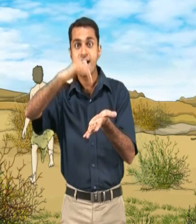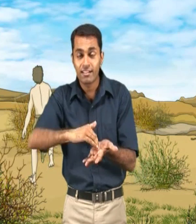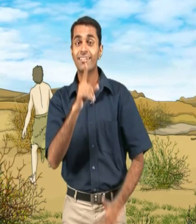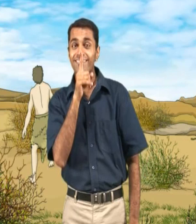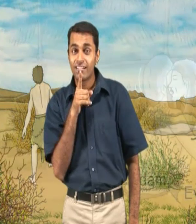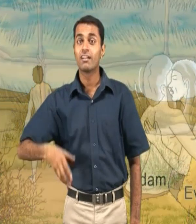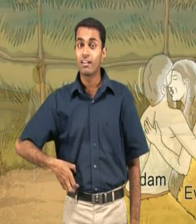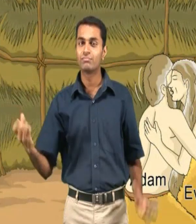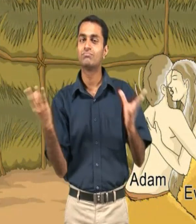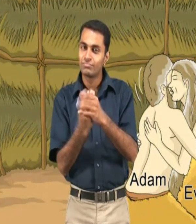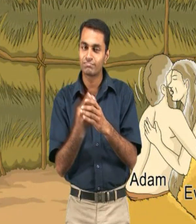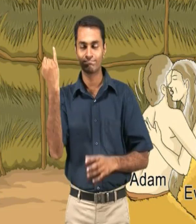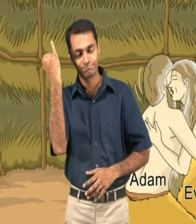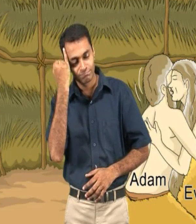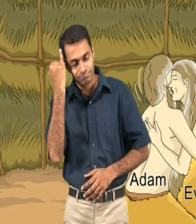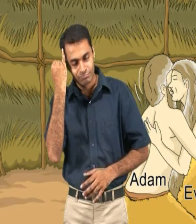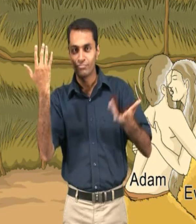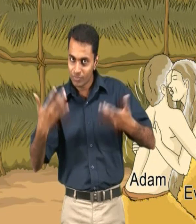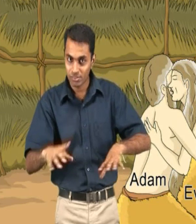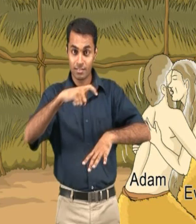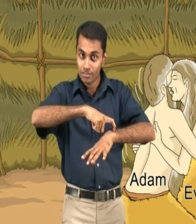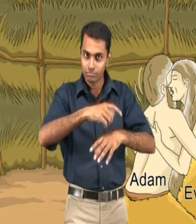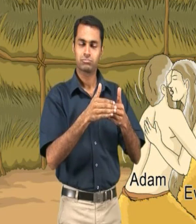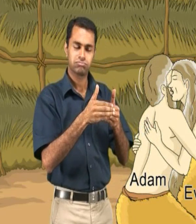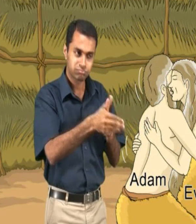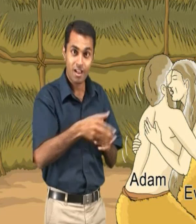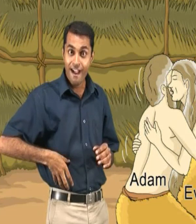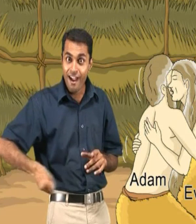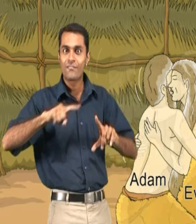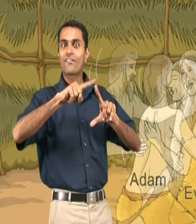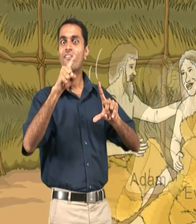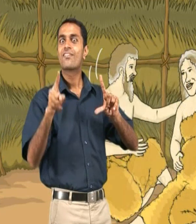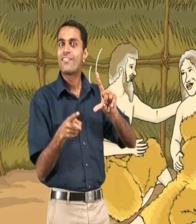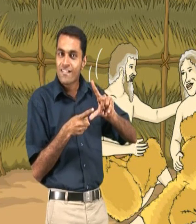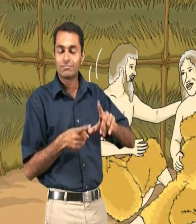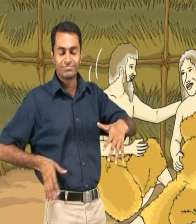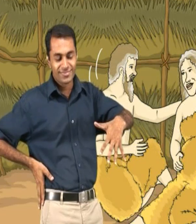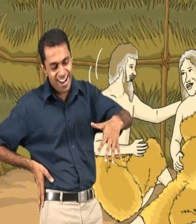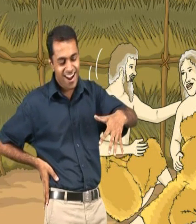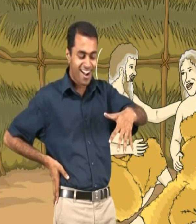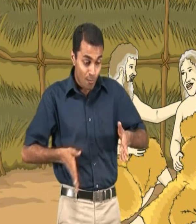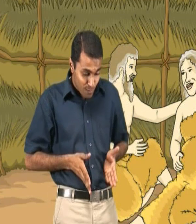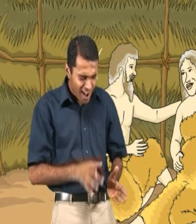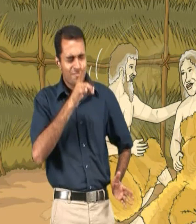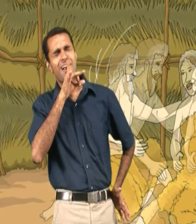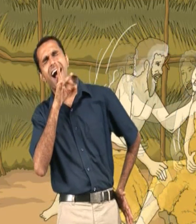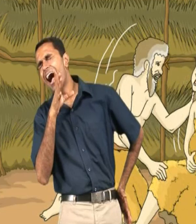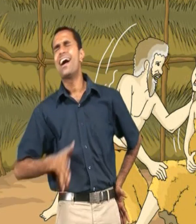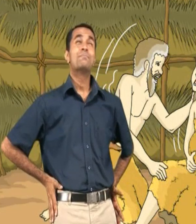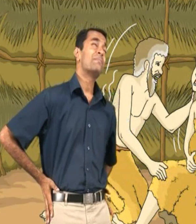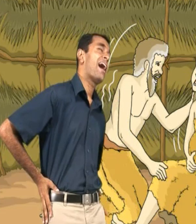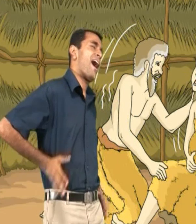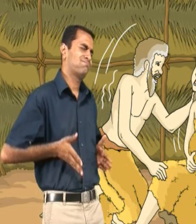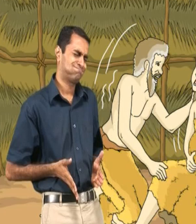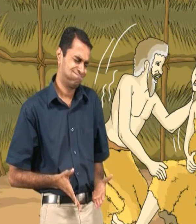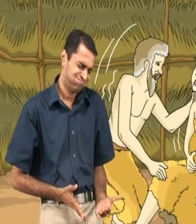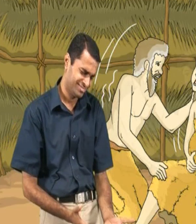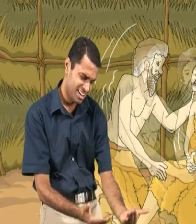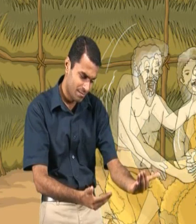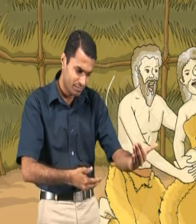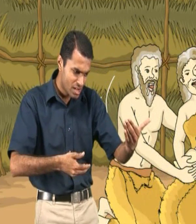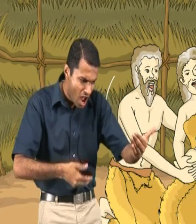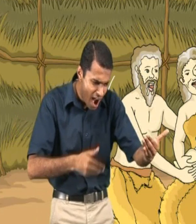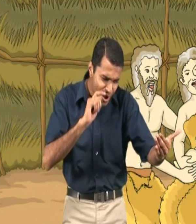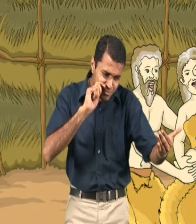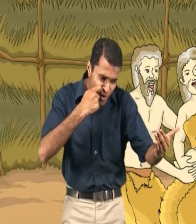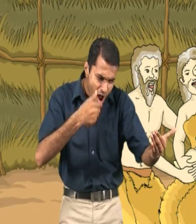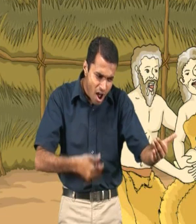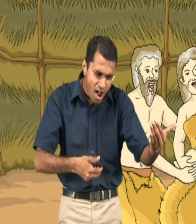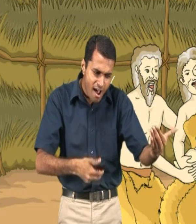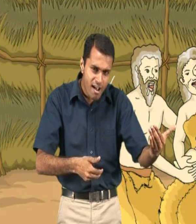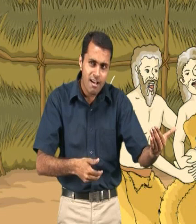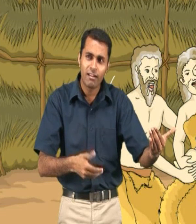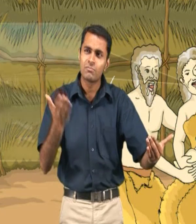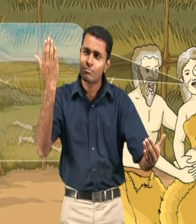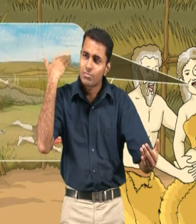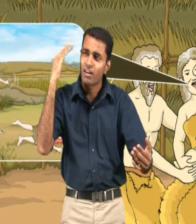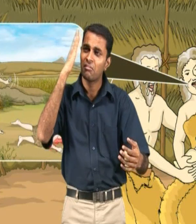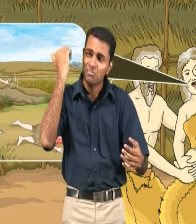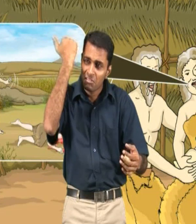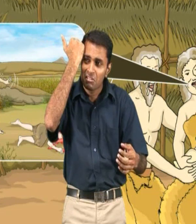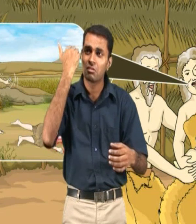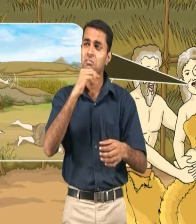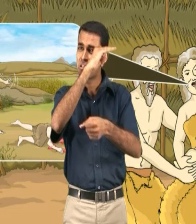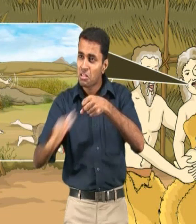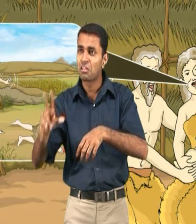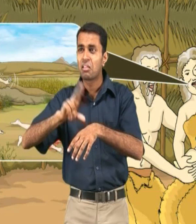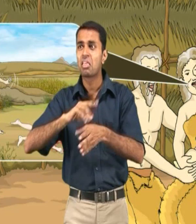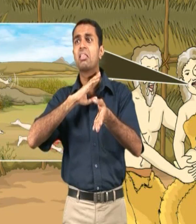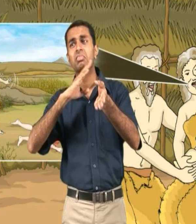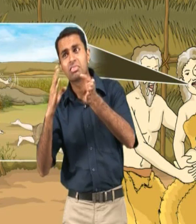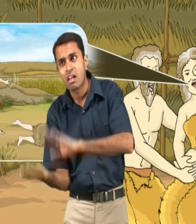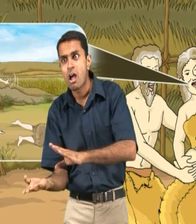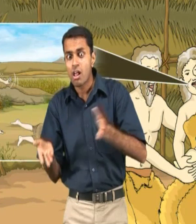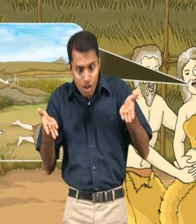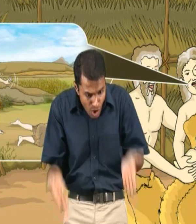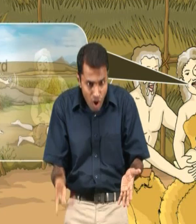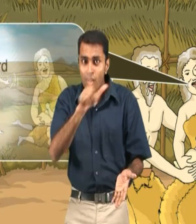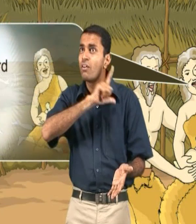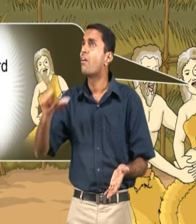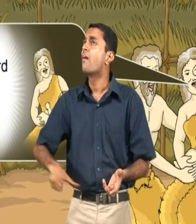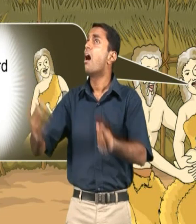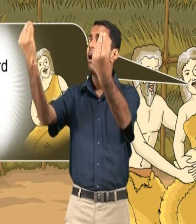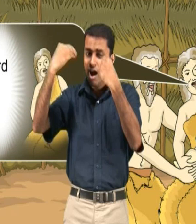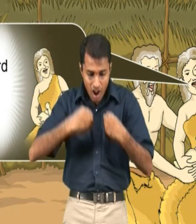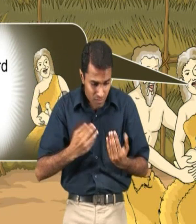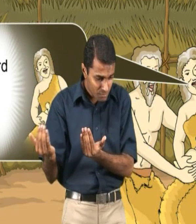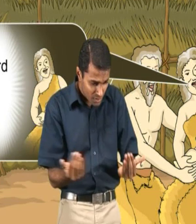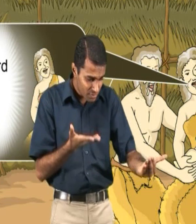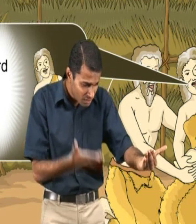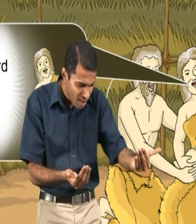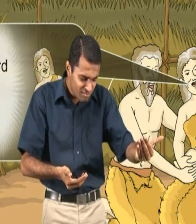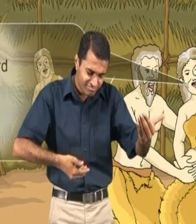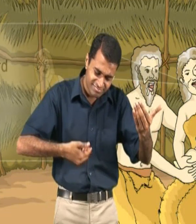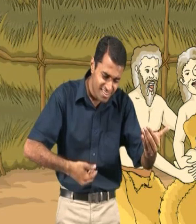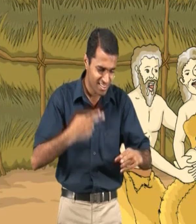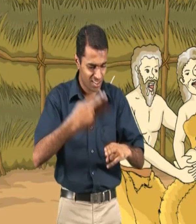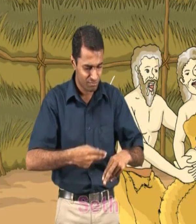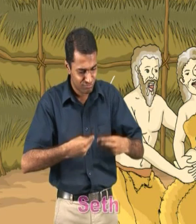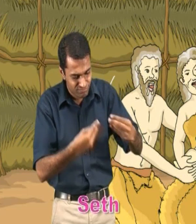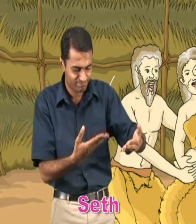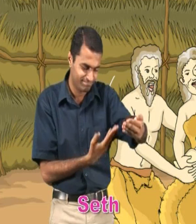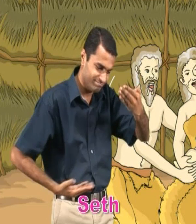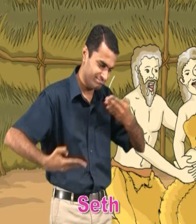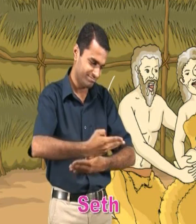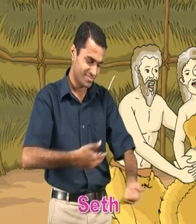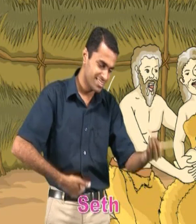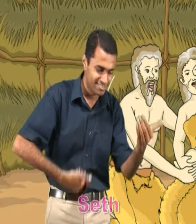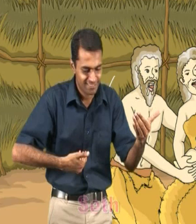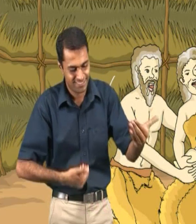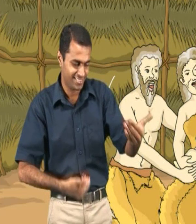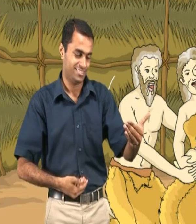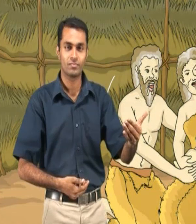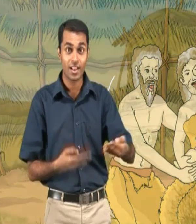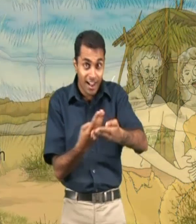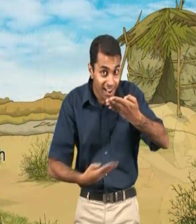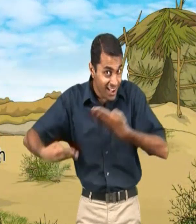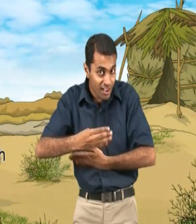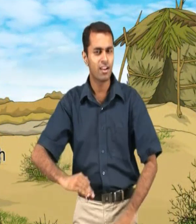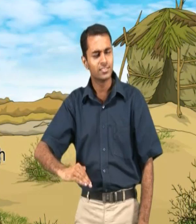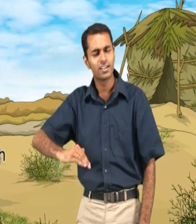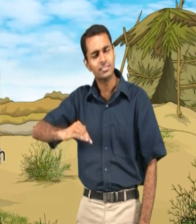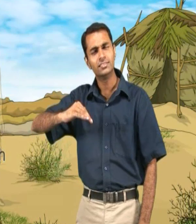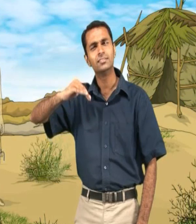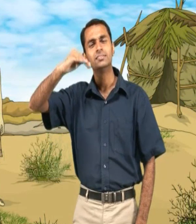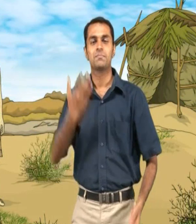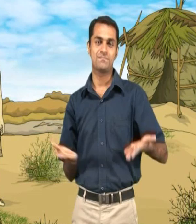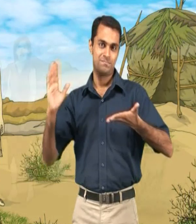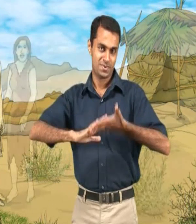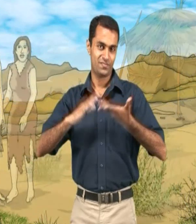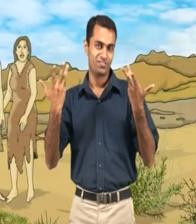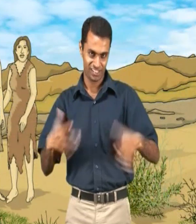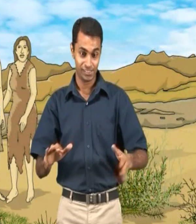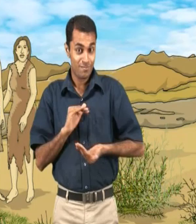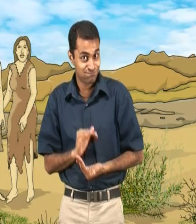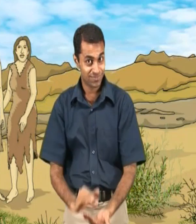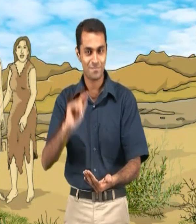And Adam again had relations with his wife, and she gave birth to a son and named him Seth, saying, “God has granted me another seed in place of Abel, since Cain killed him.”